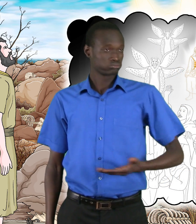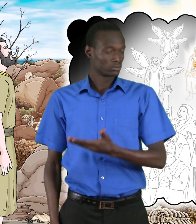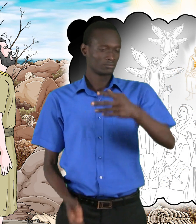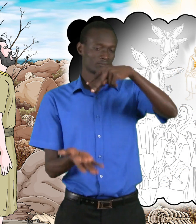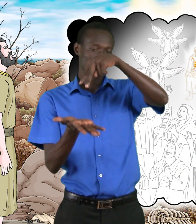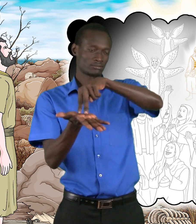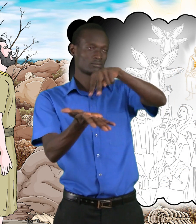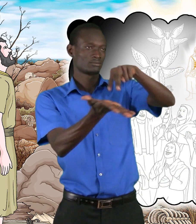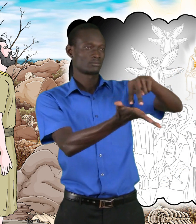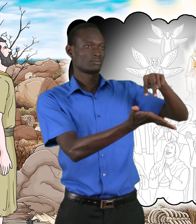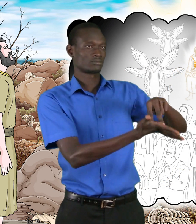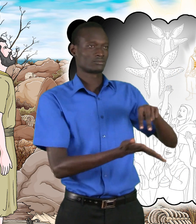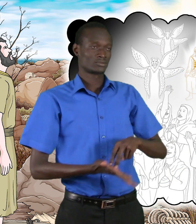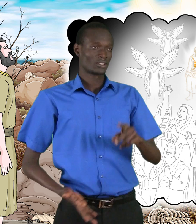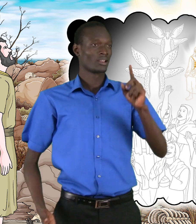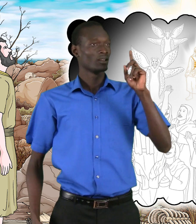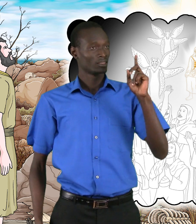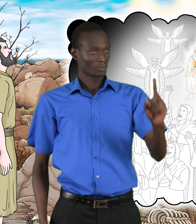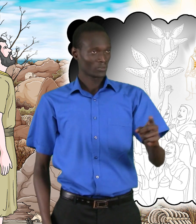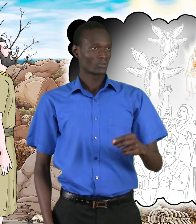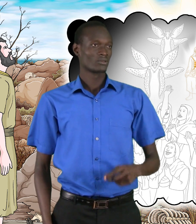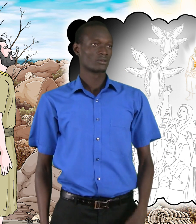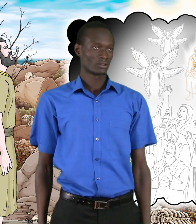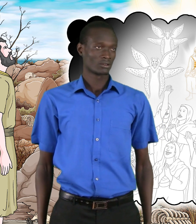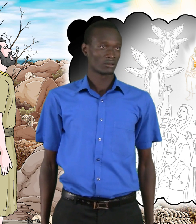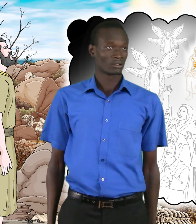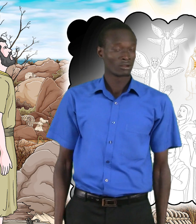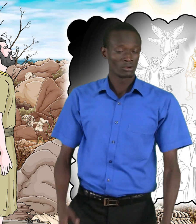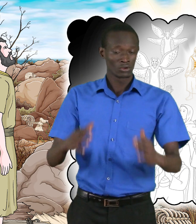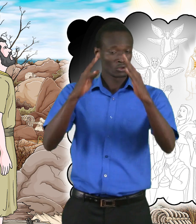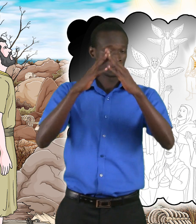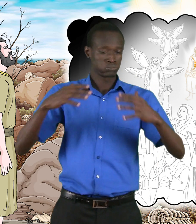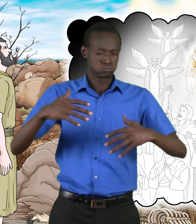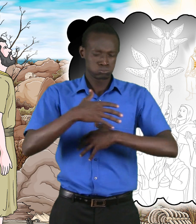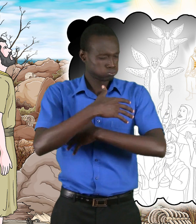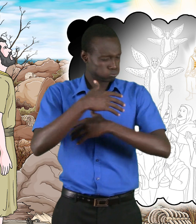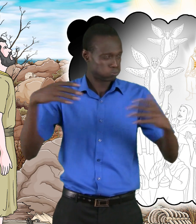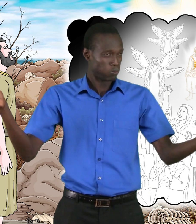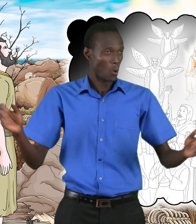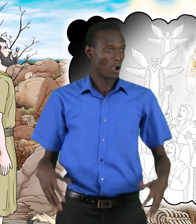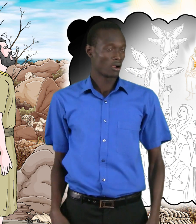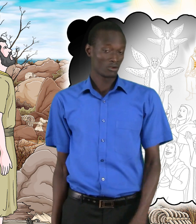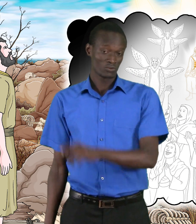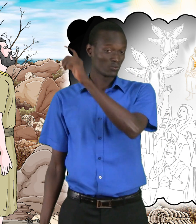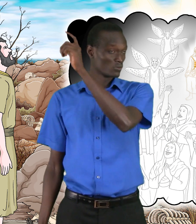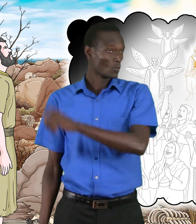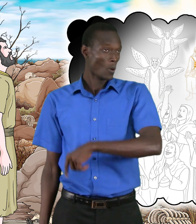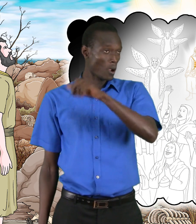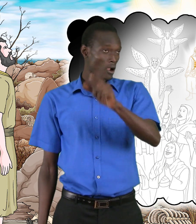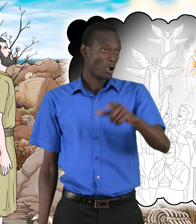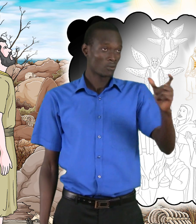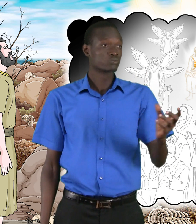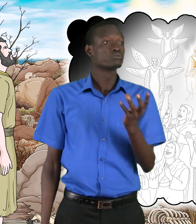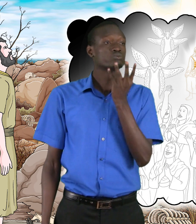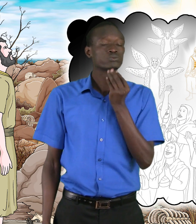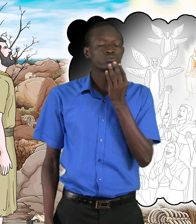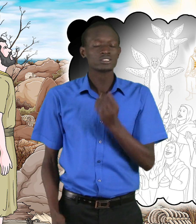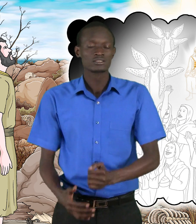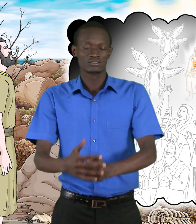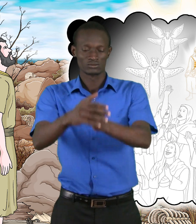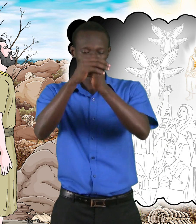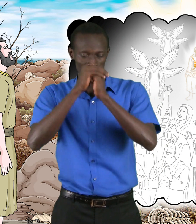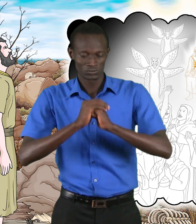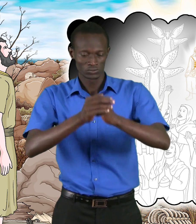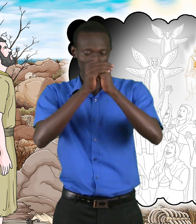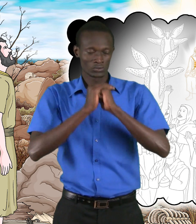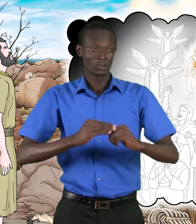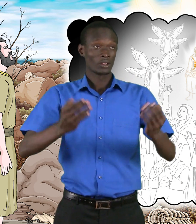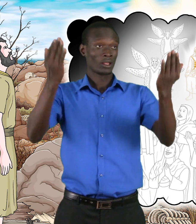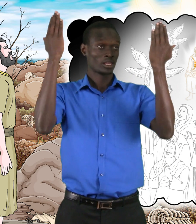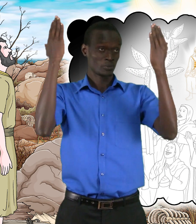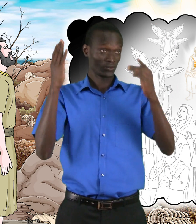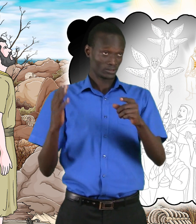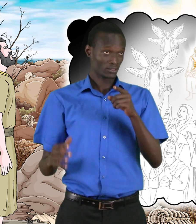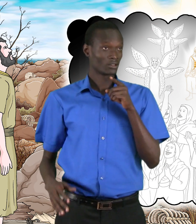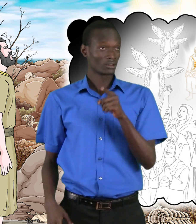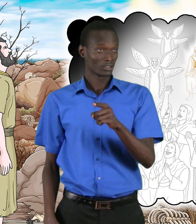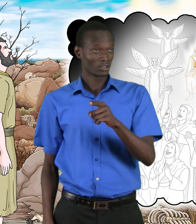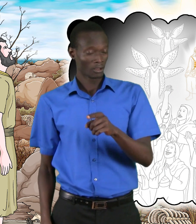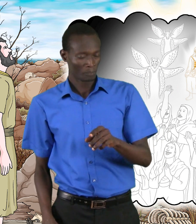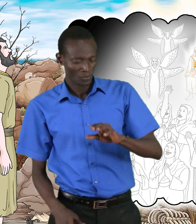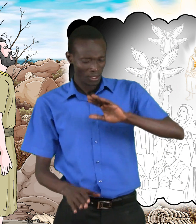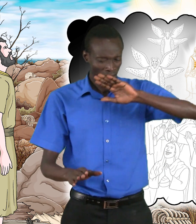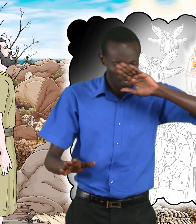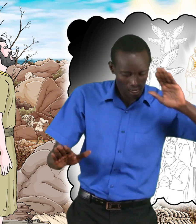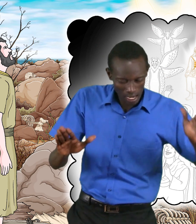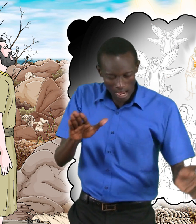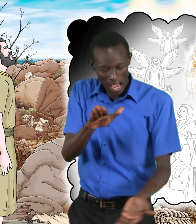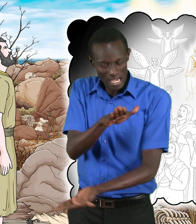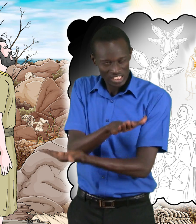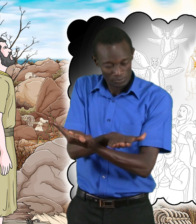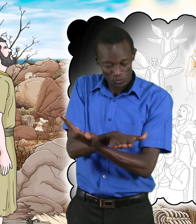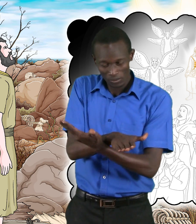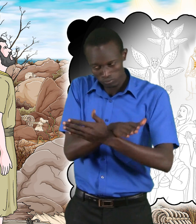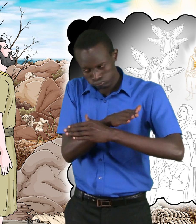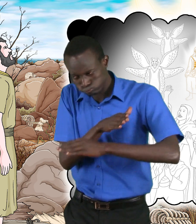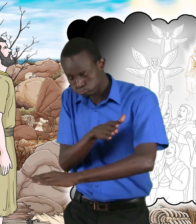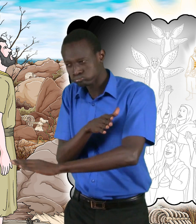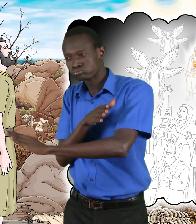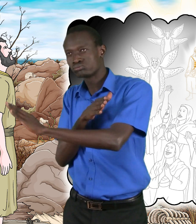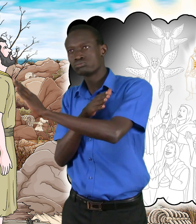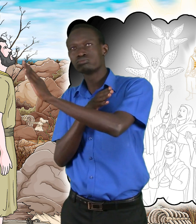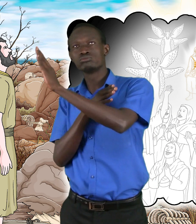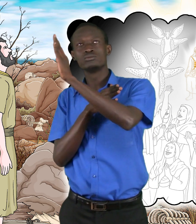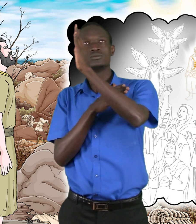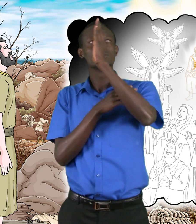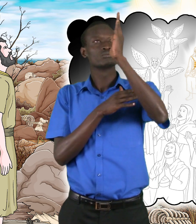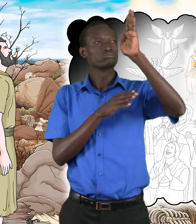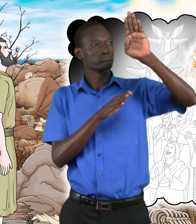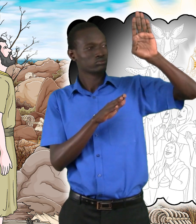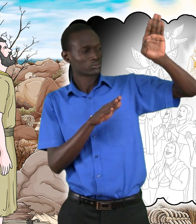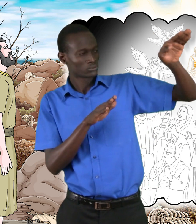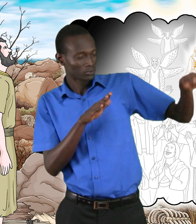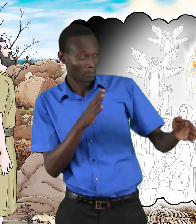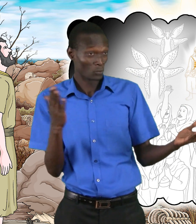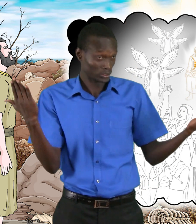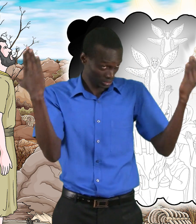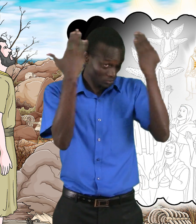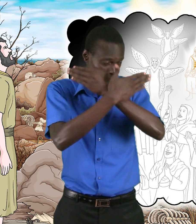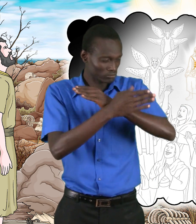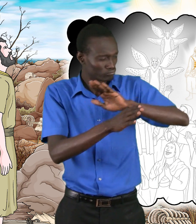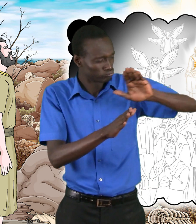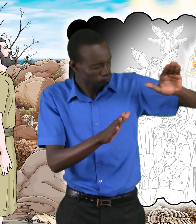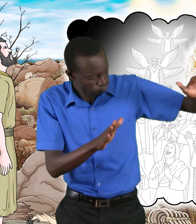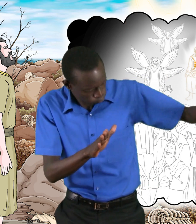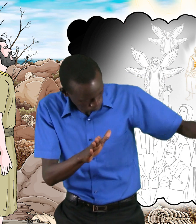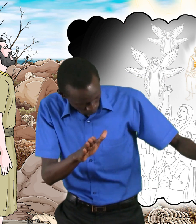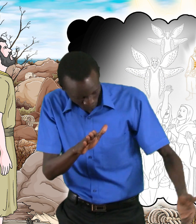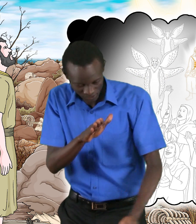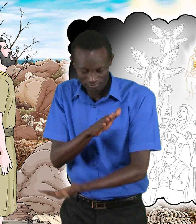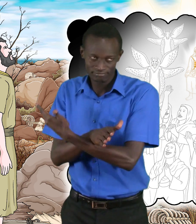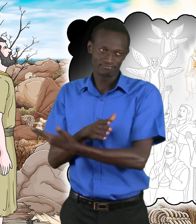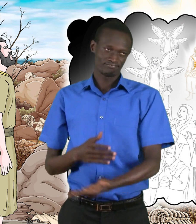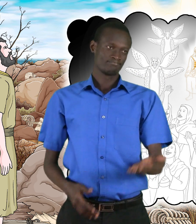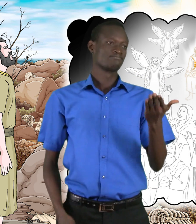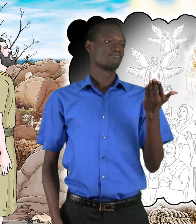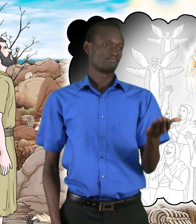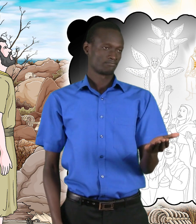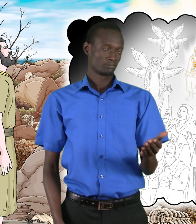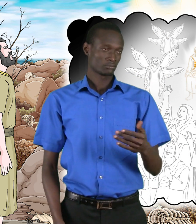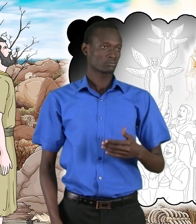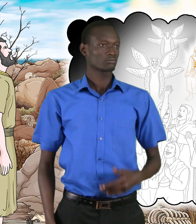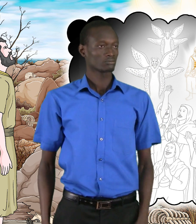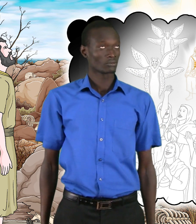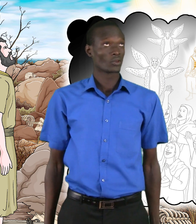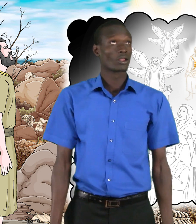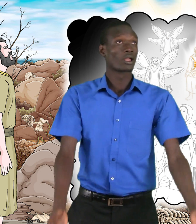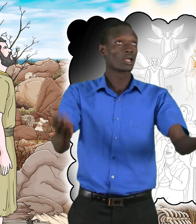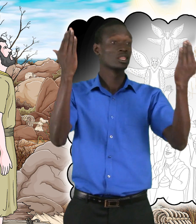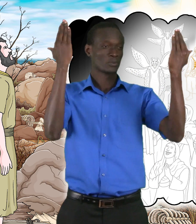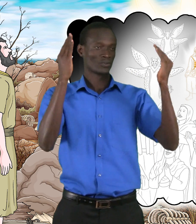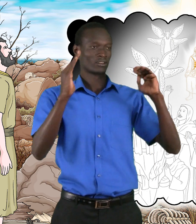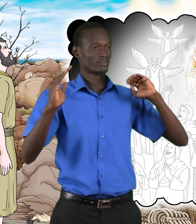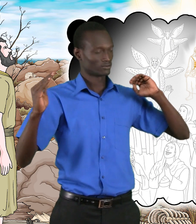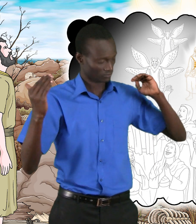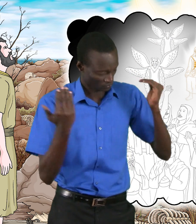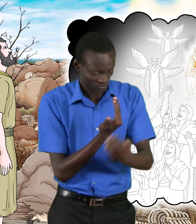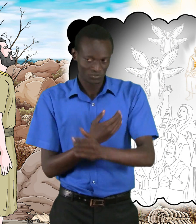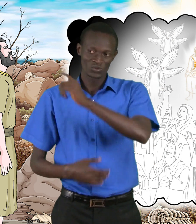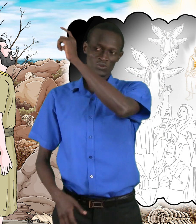they have washed their robes and made them white in the blood of the Lamb.